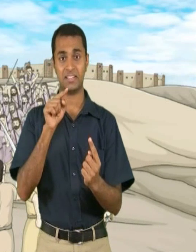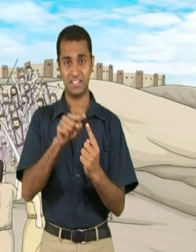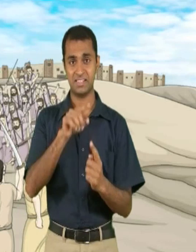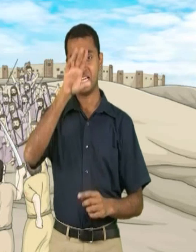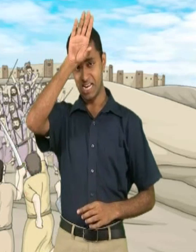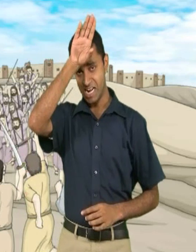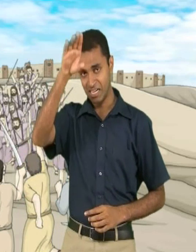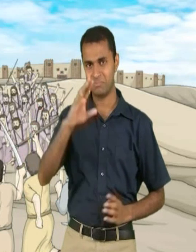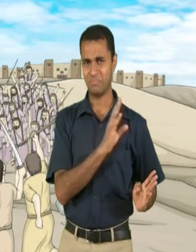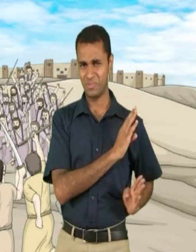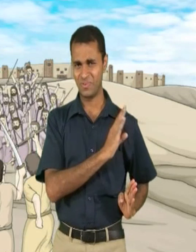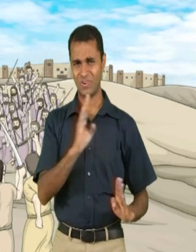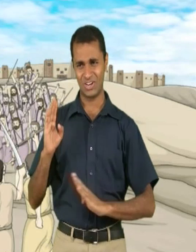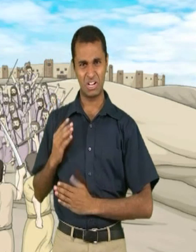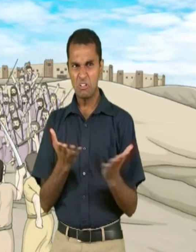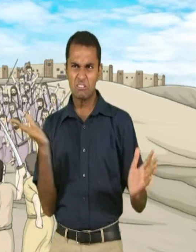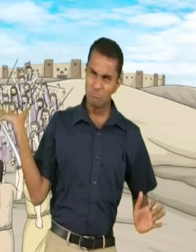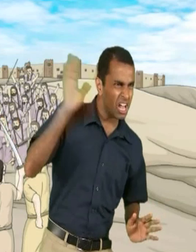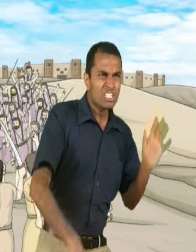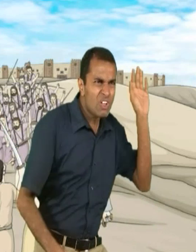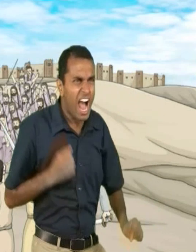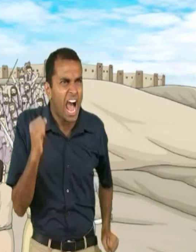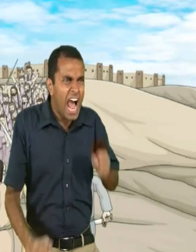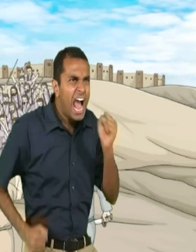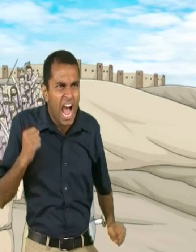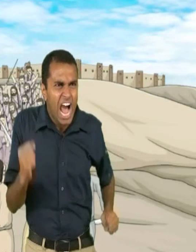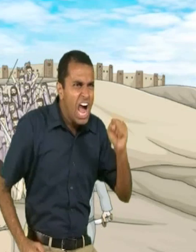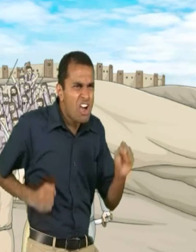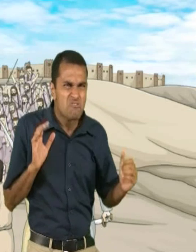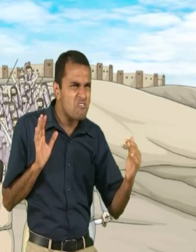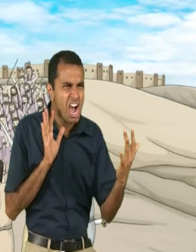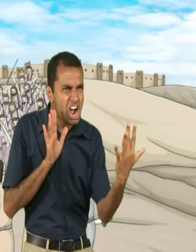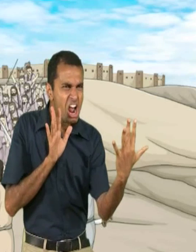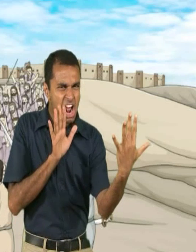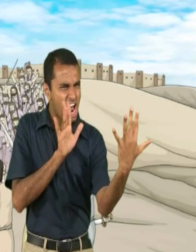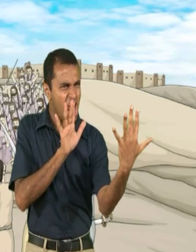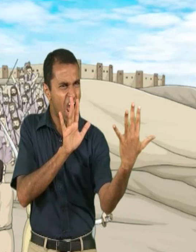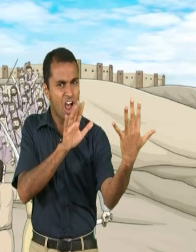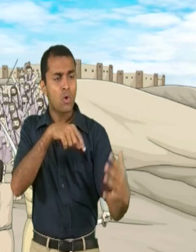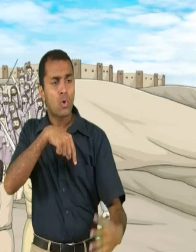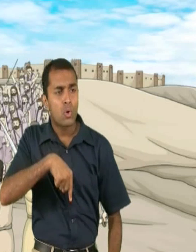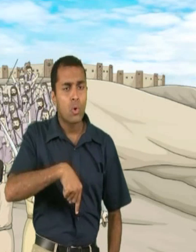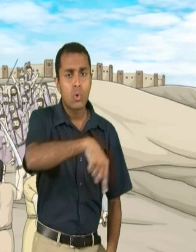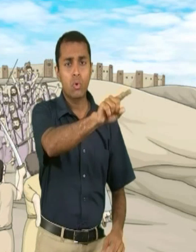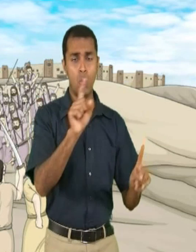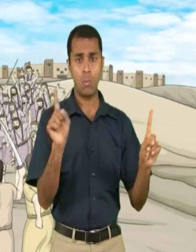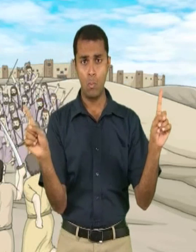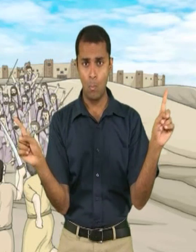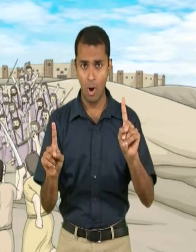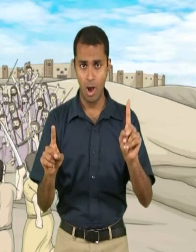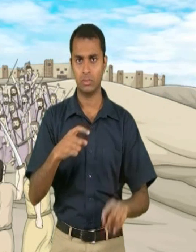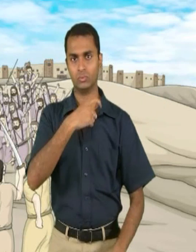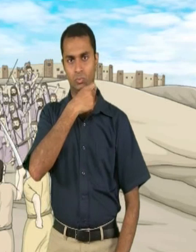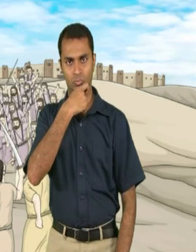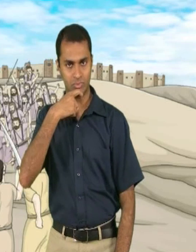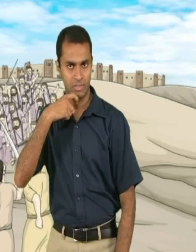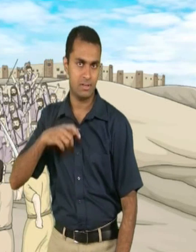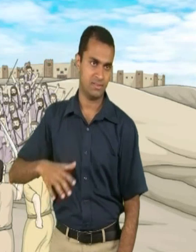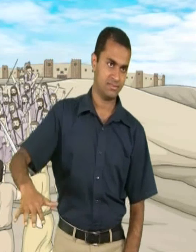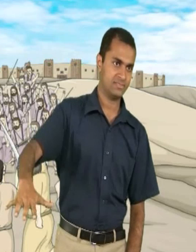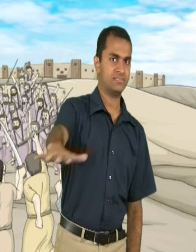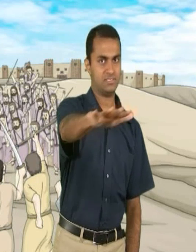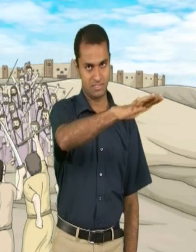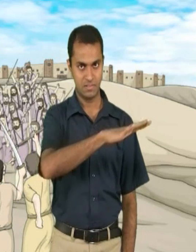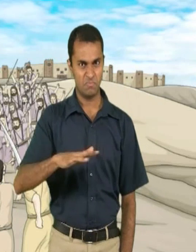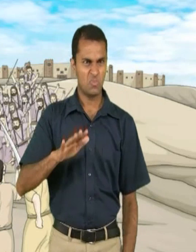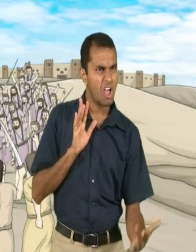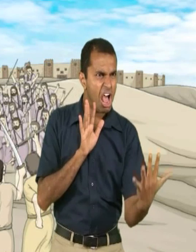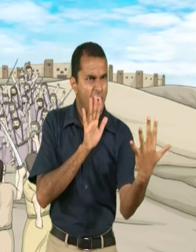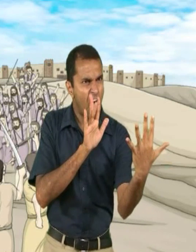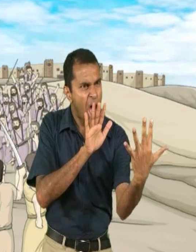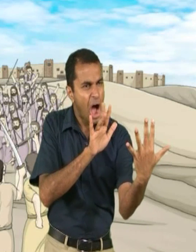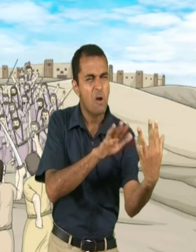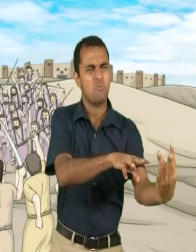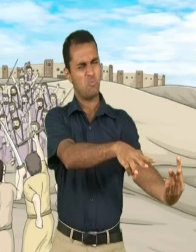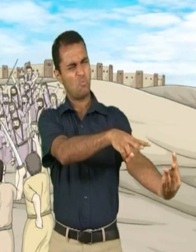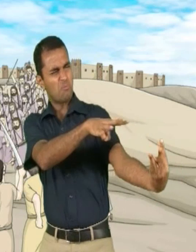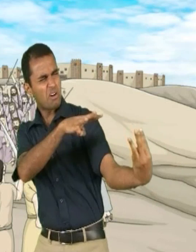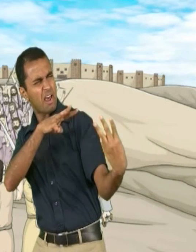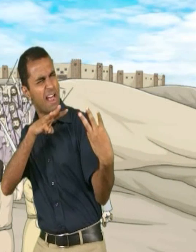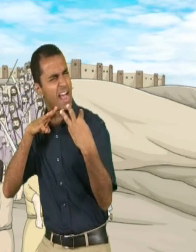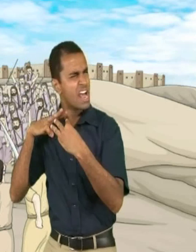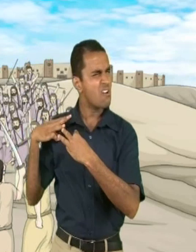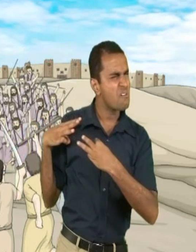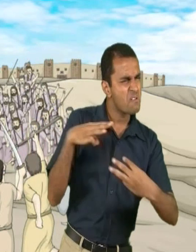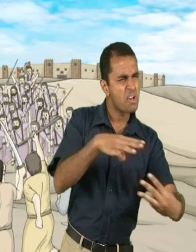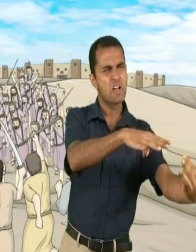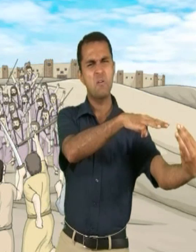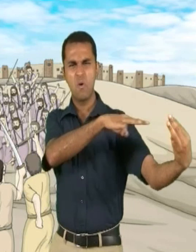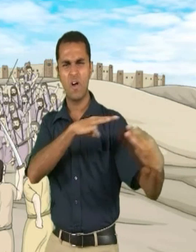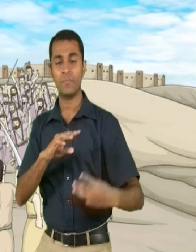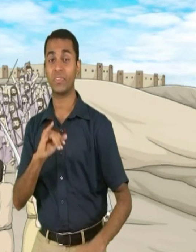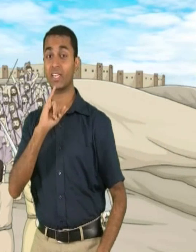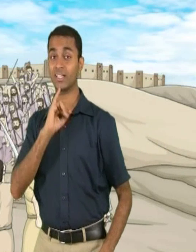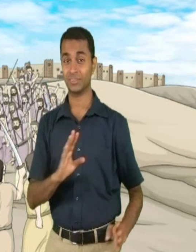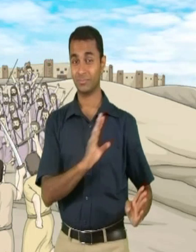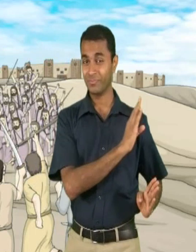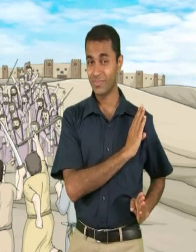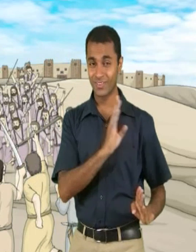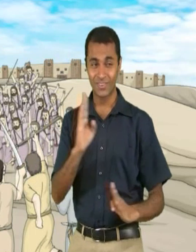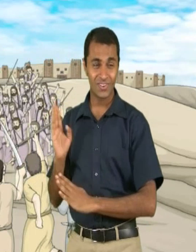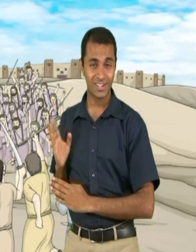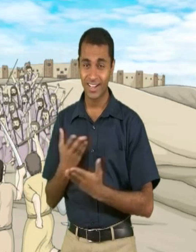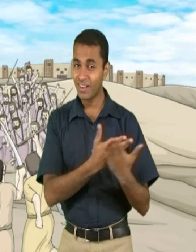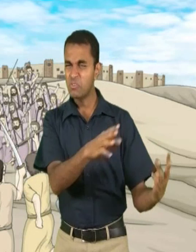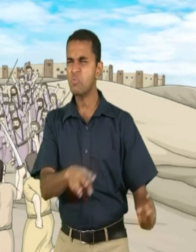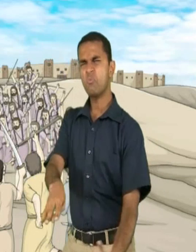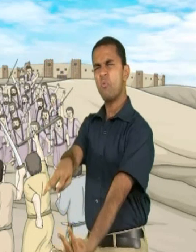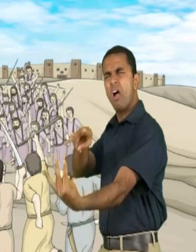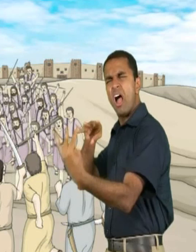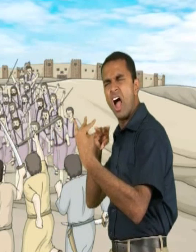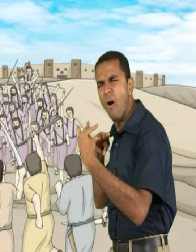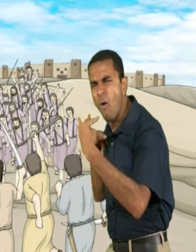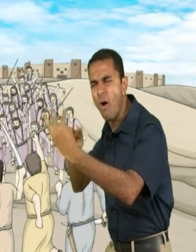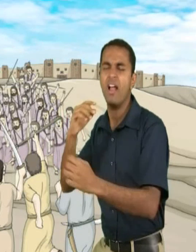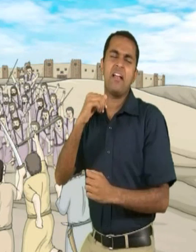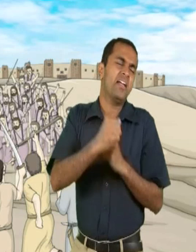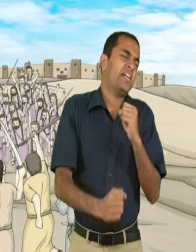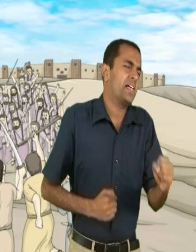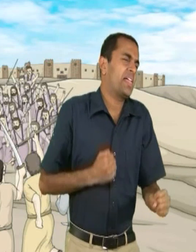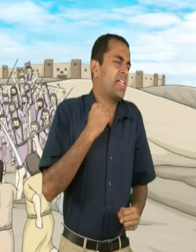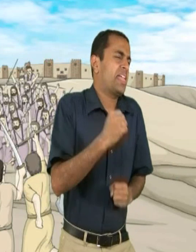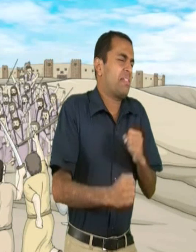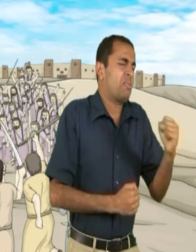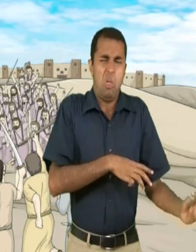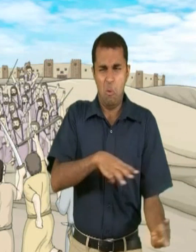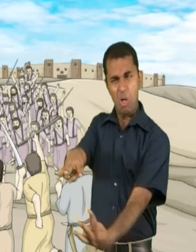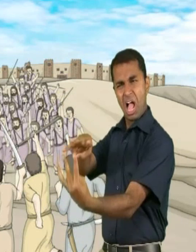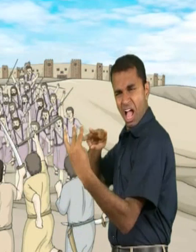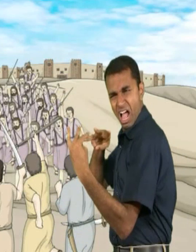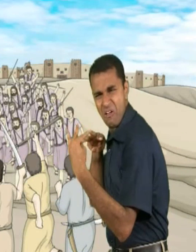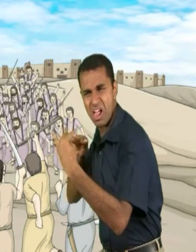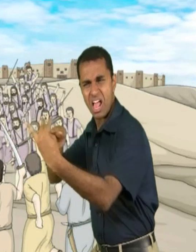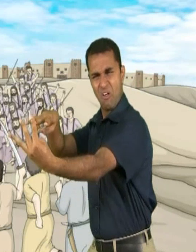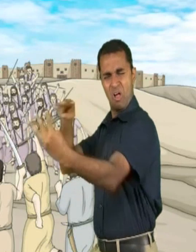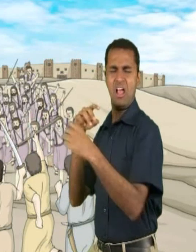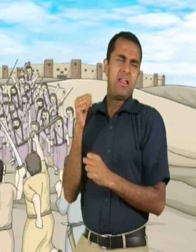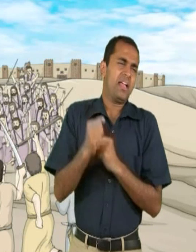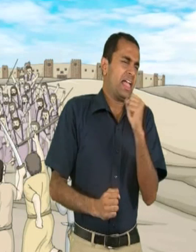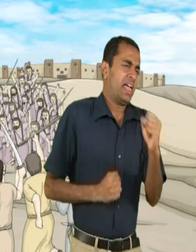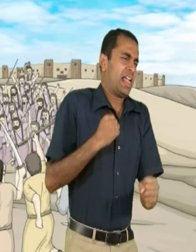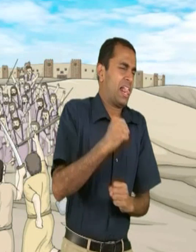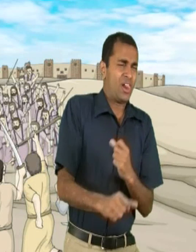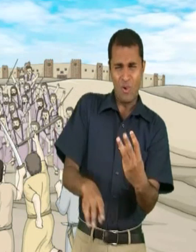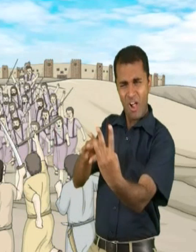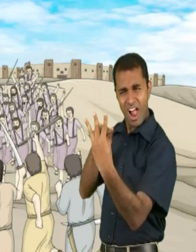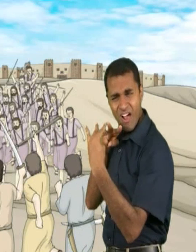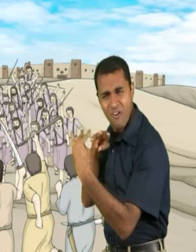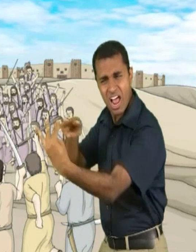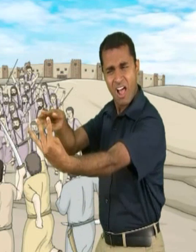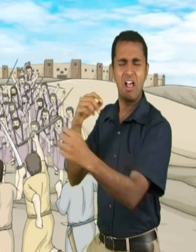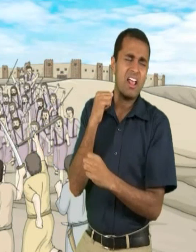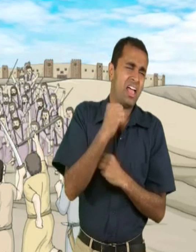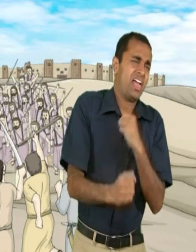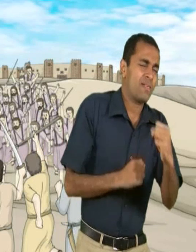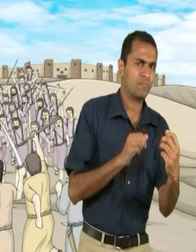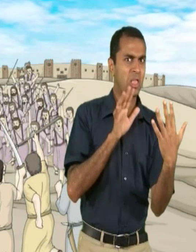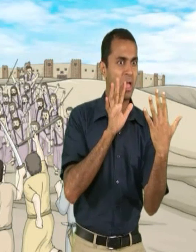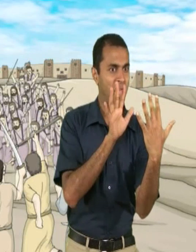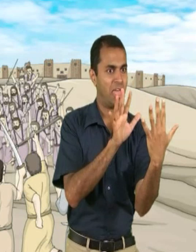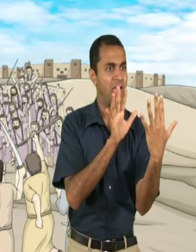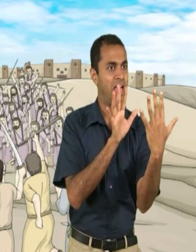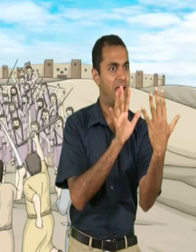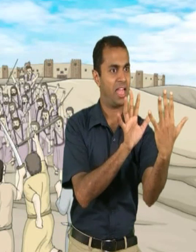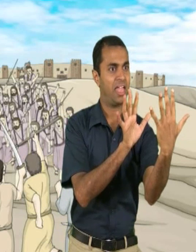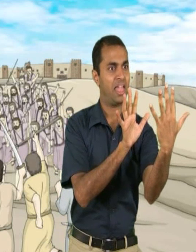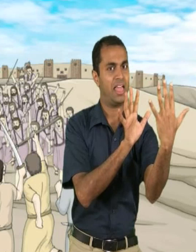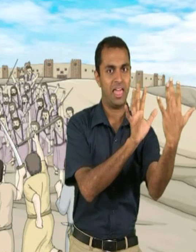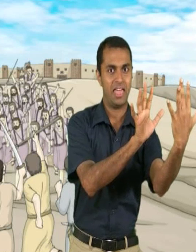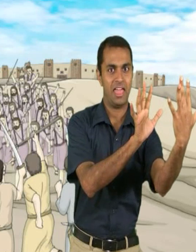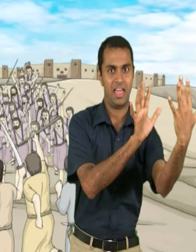Then all the men of Ai were summoned to pursue them, and they followed Joshua and were drawn away from the city.